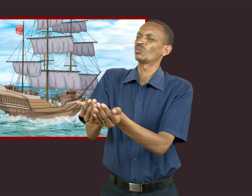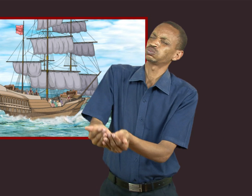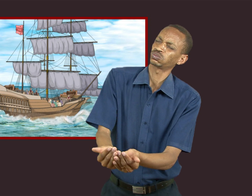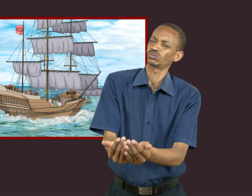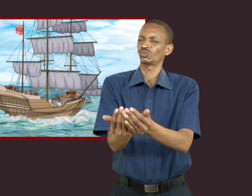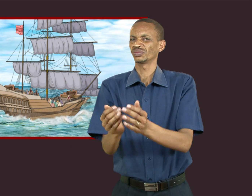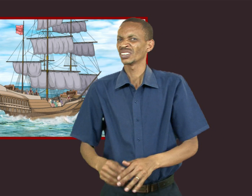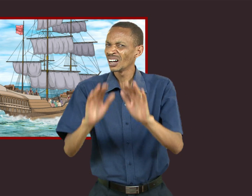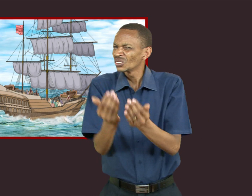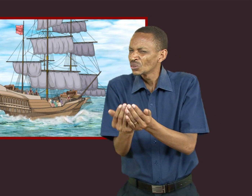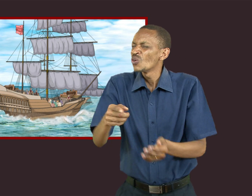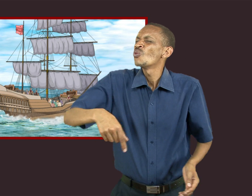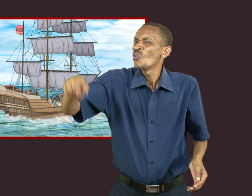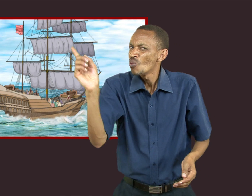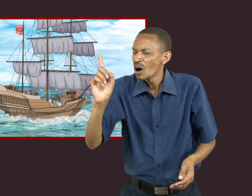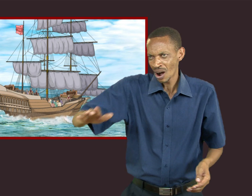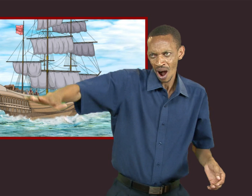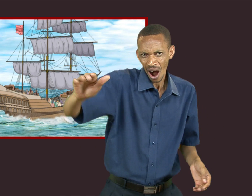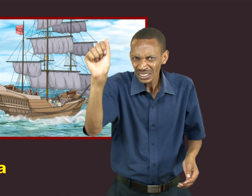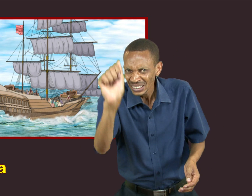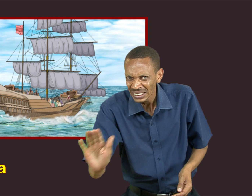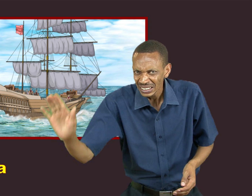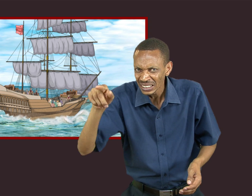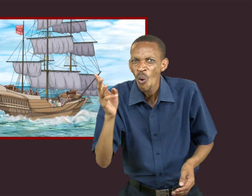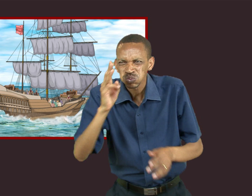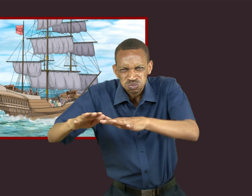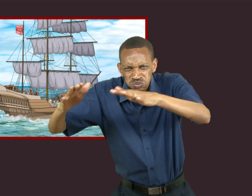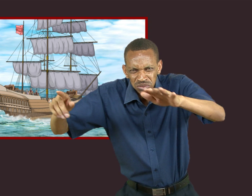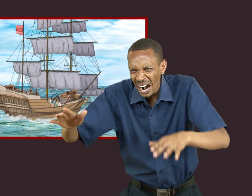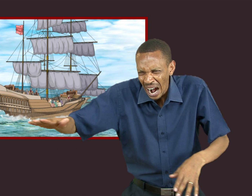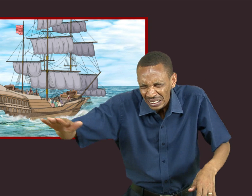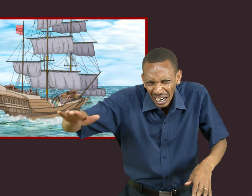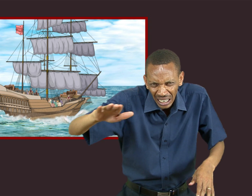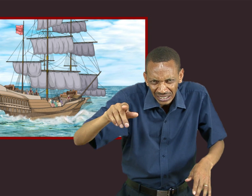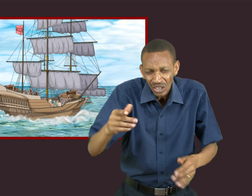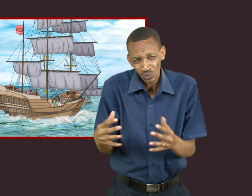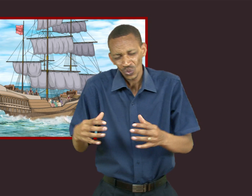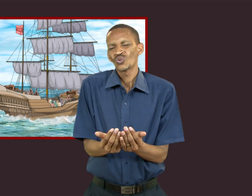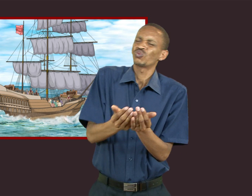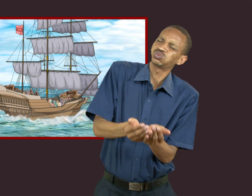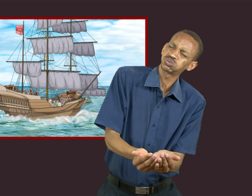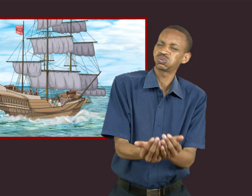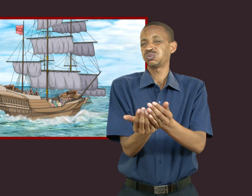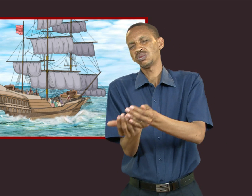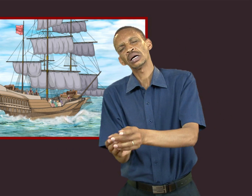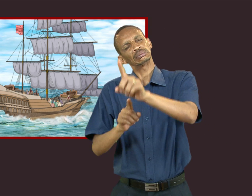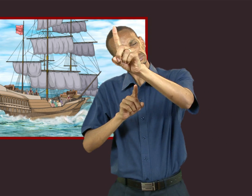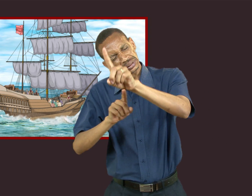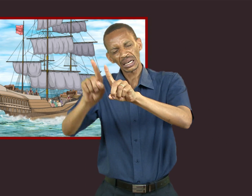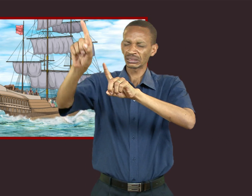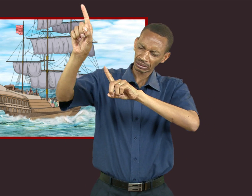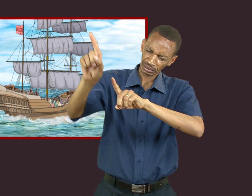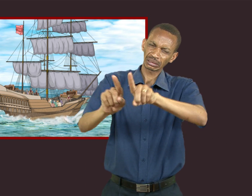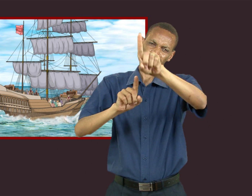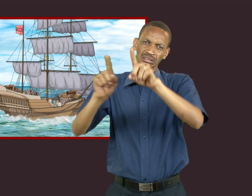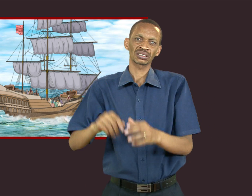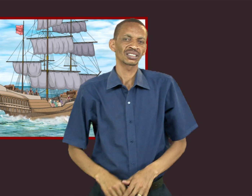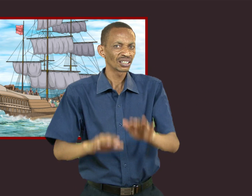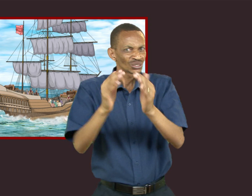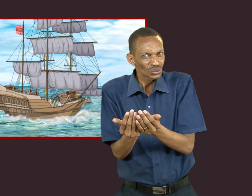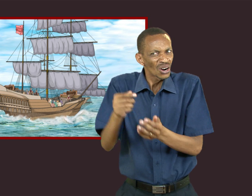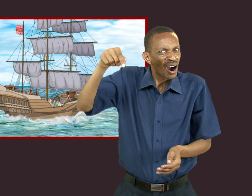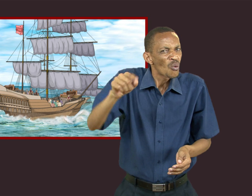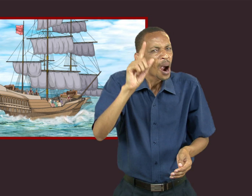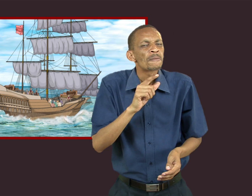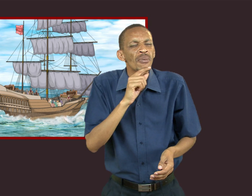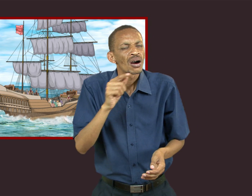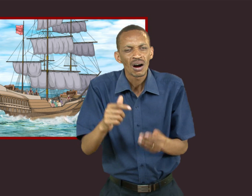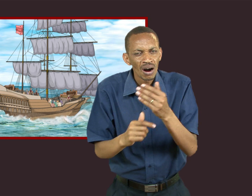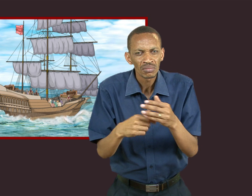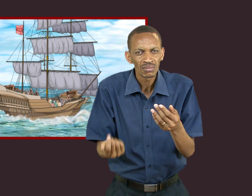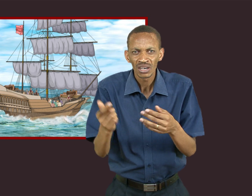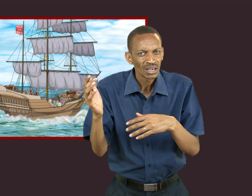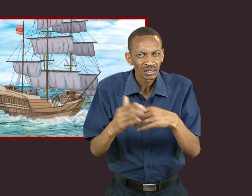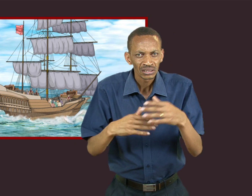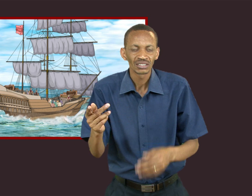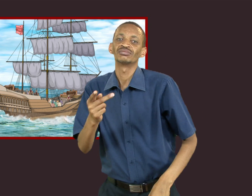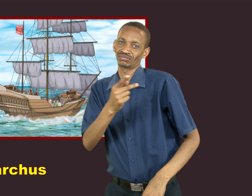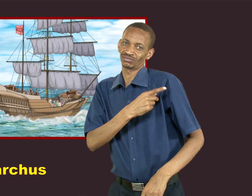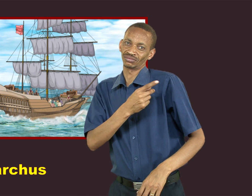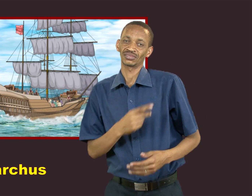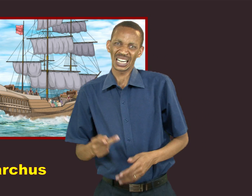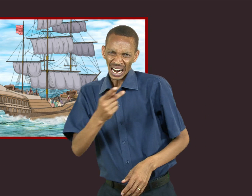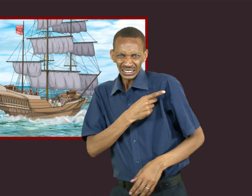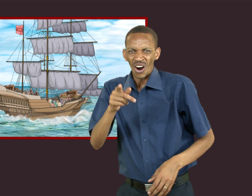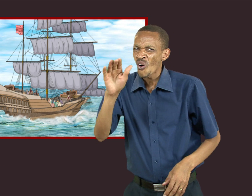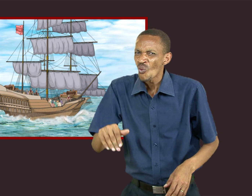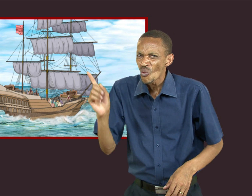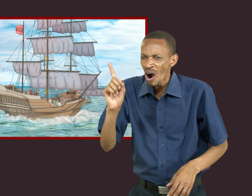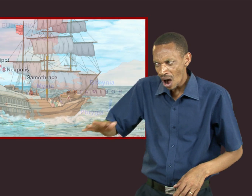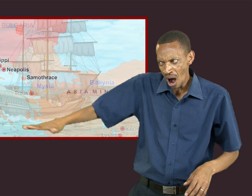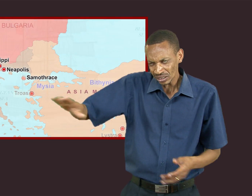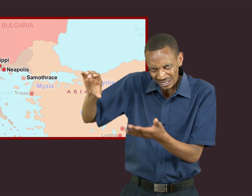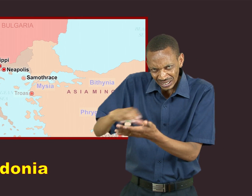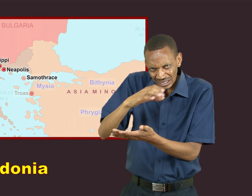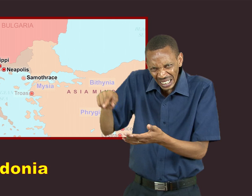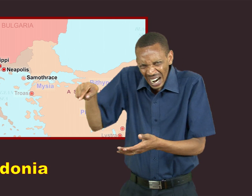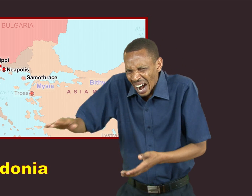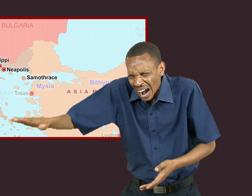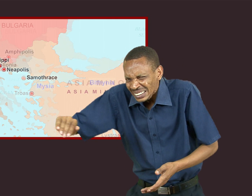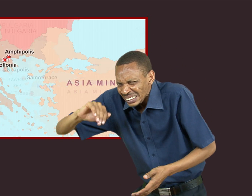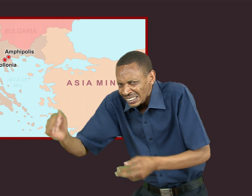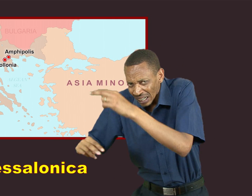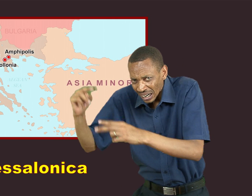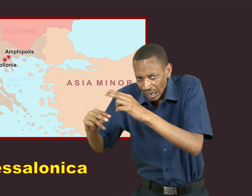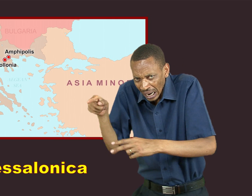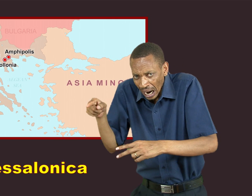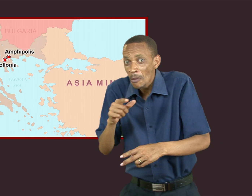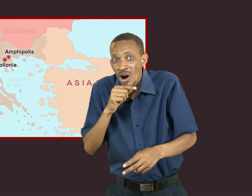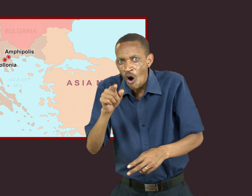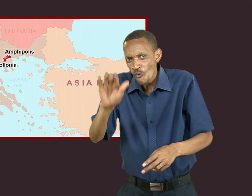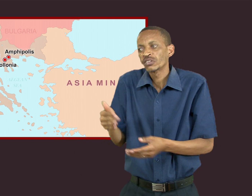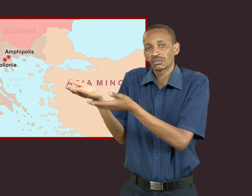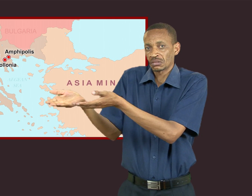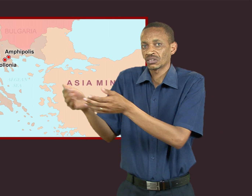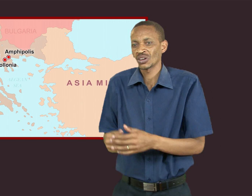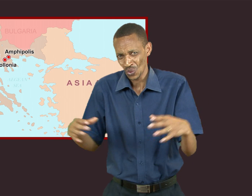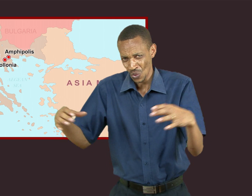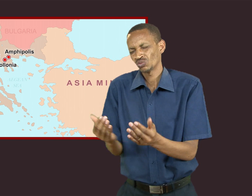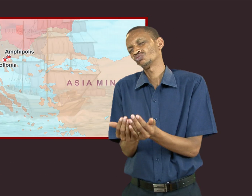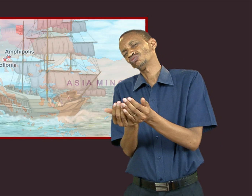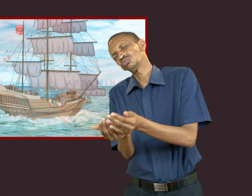We boarded an Adramyttian ship about to sail for ports along the coast of Asia, and we put out to sea.